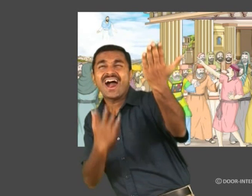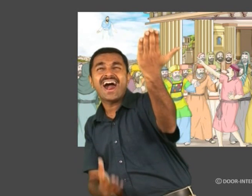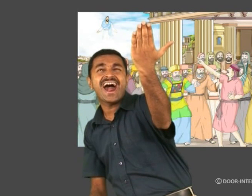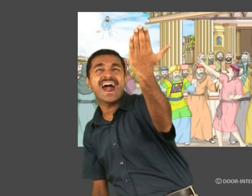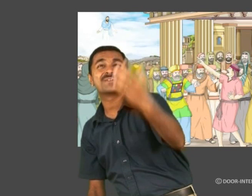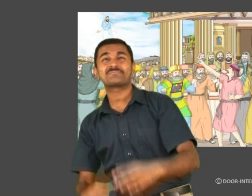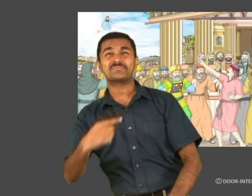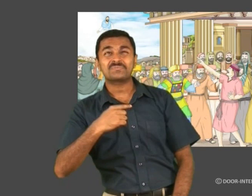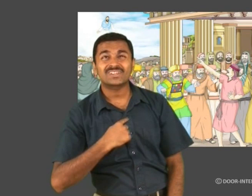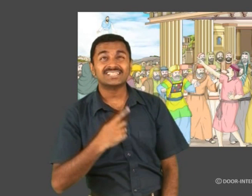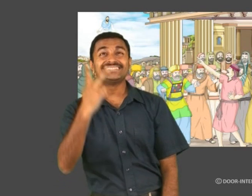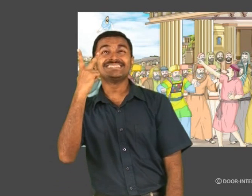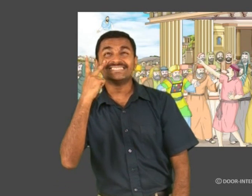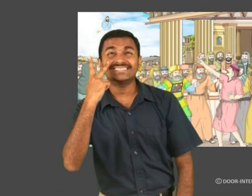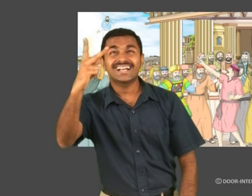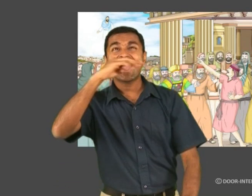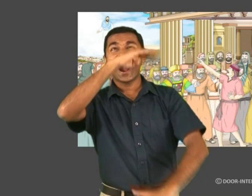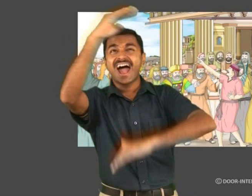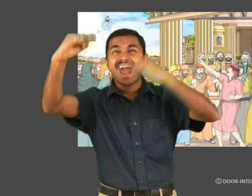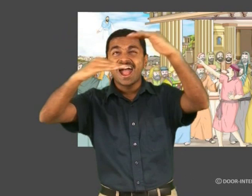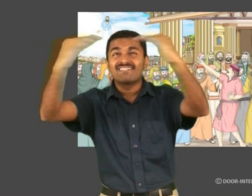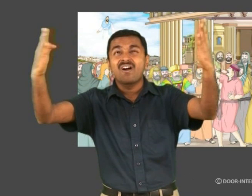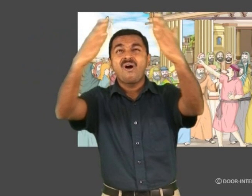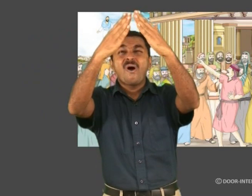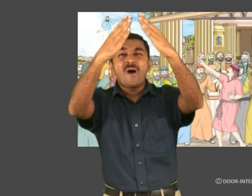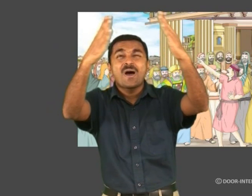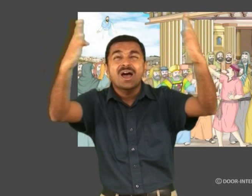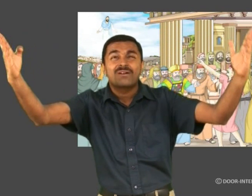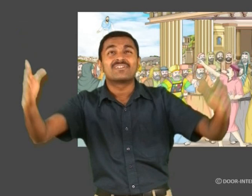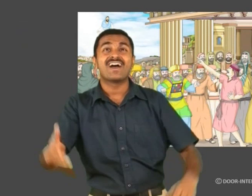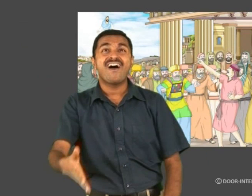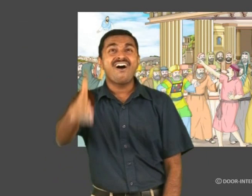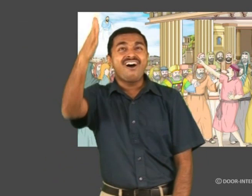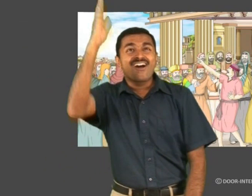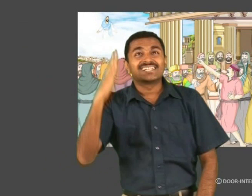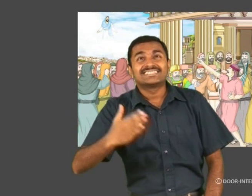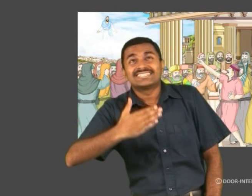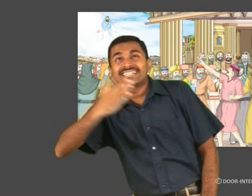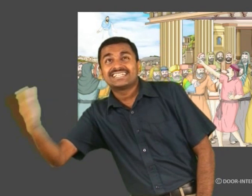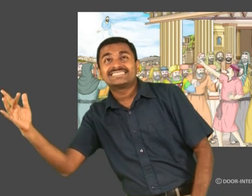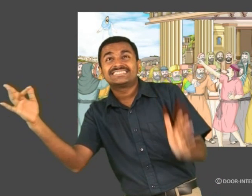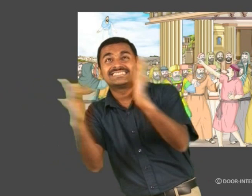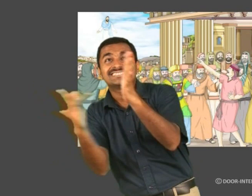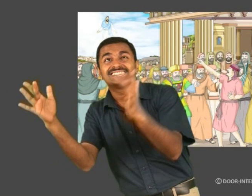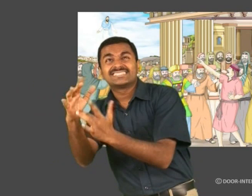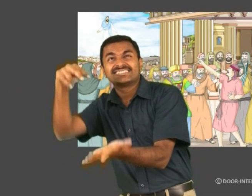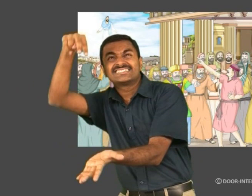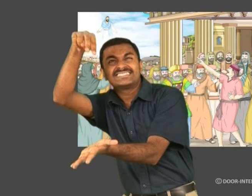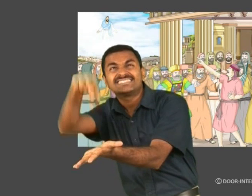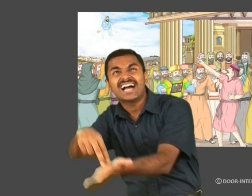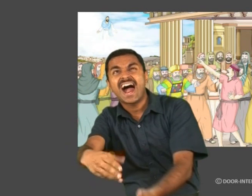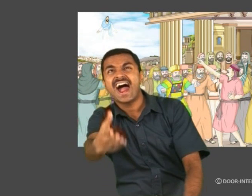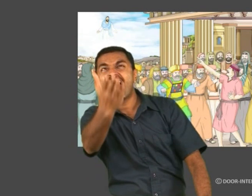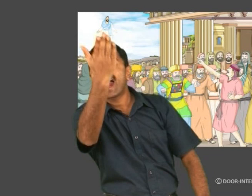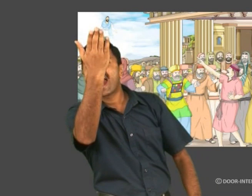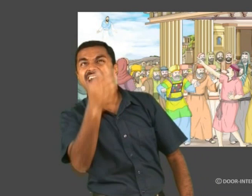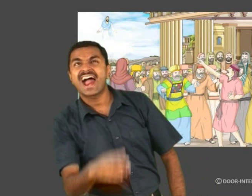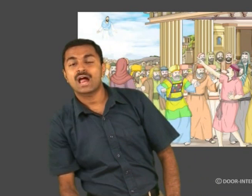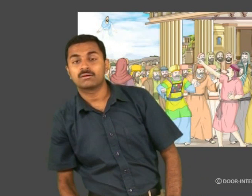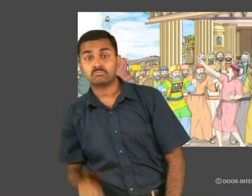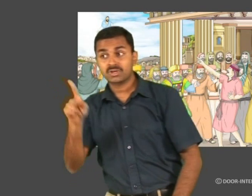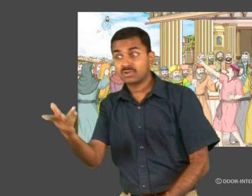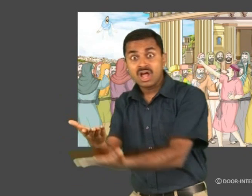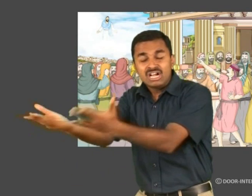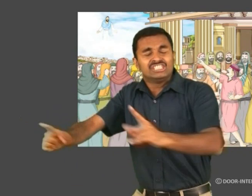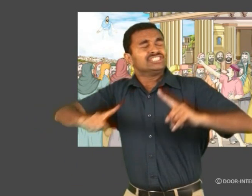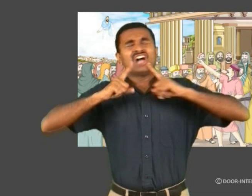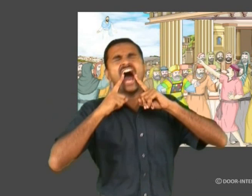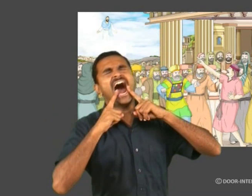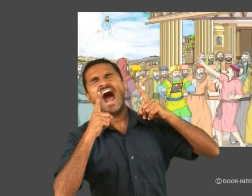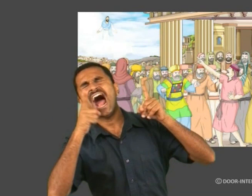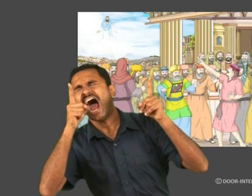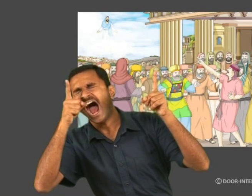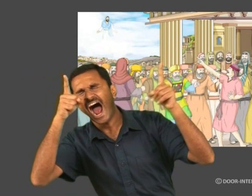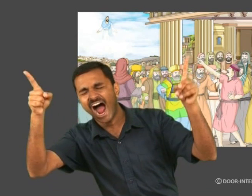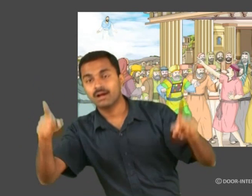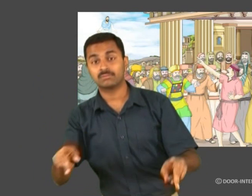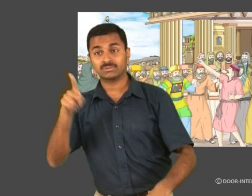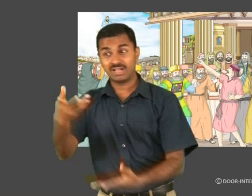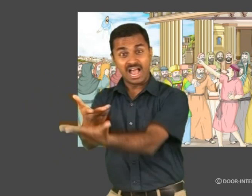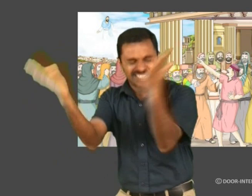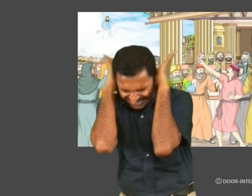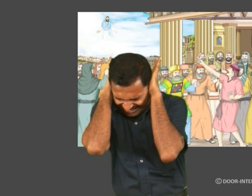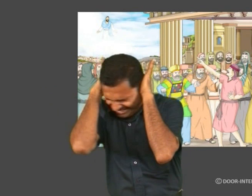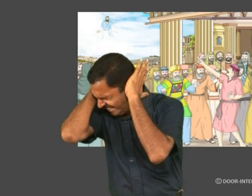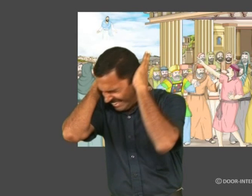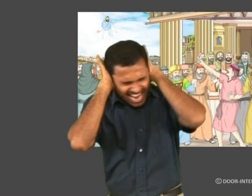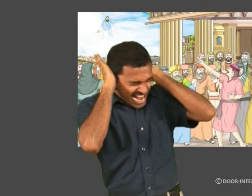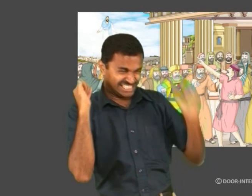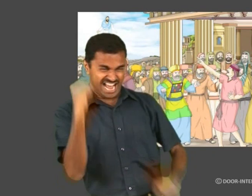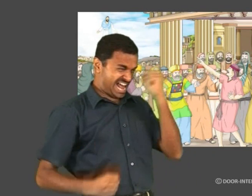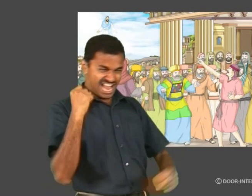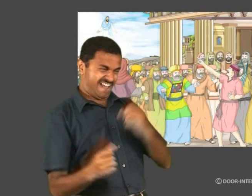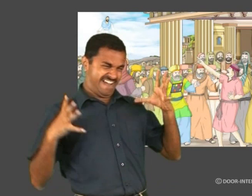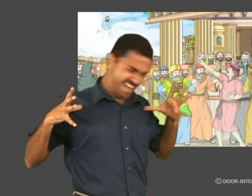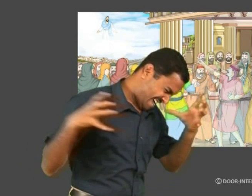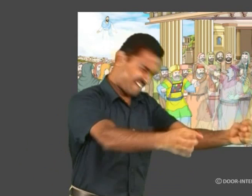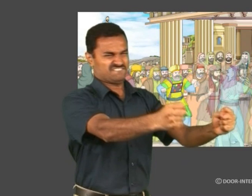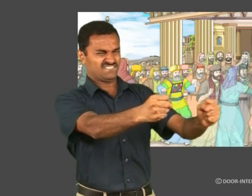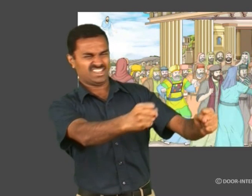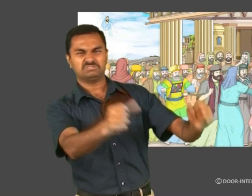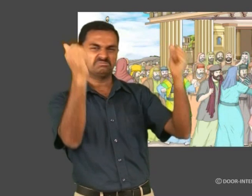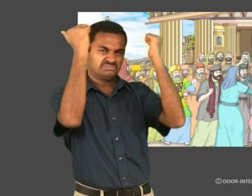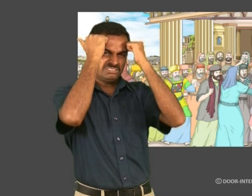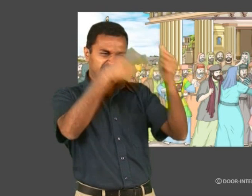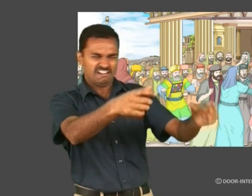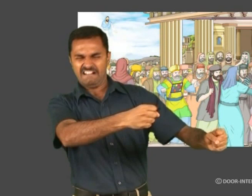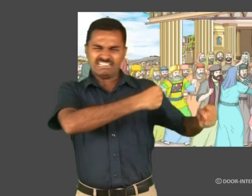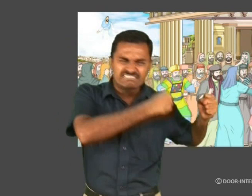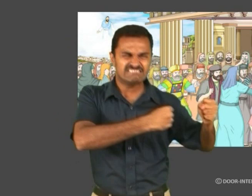“Look,” he said, “I see heaven open and the Son of Man standing at the right hand of God.”